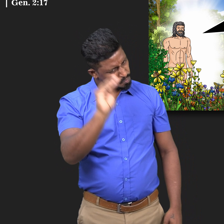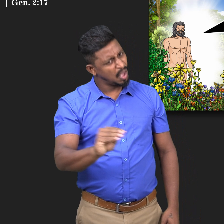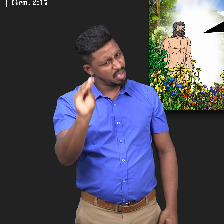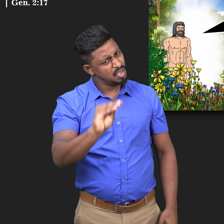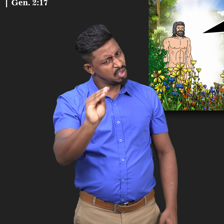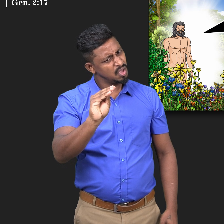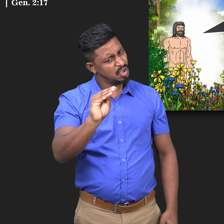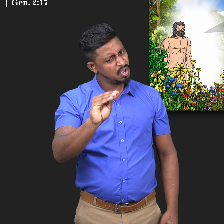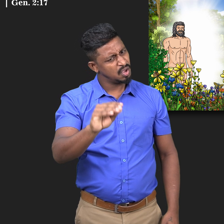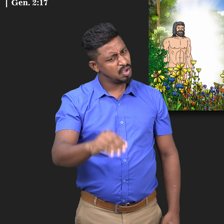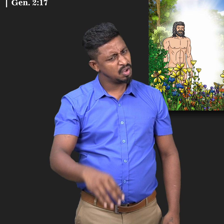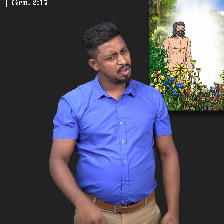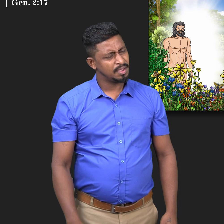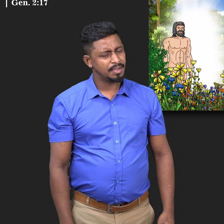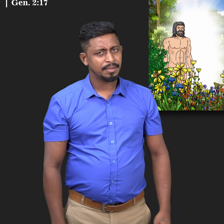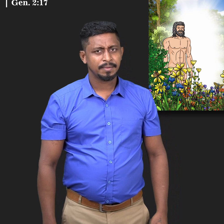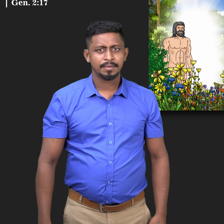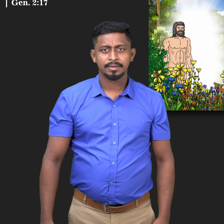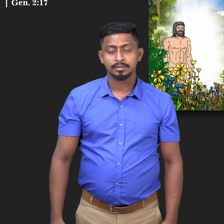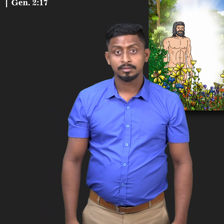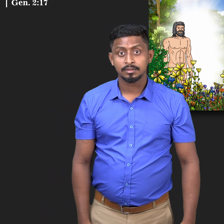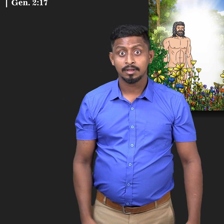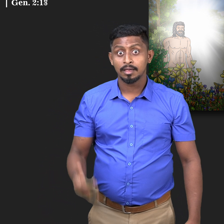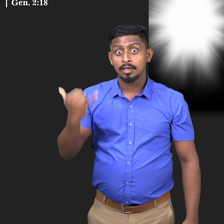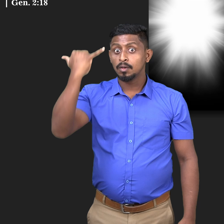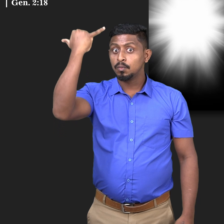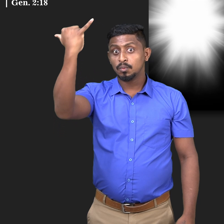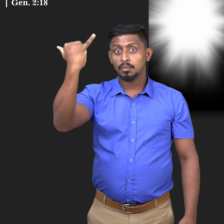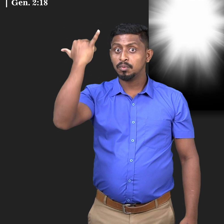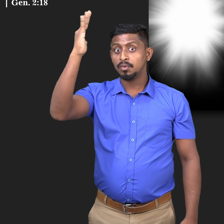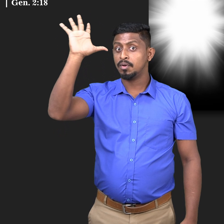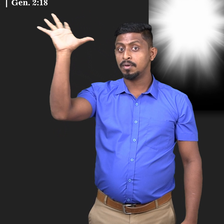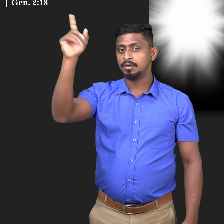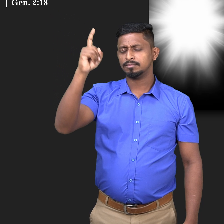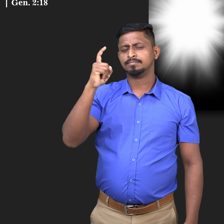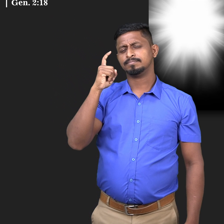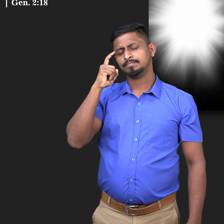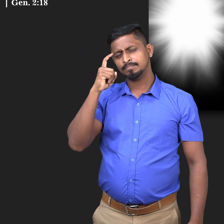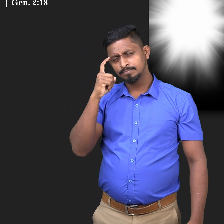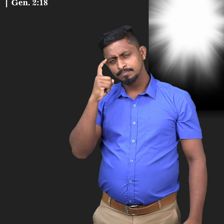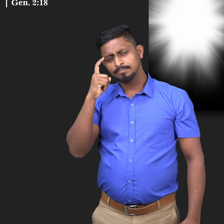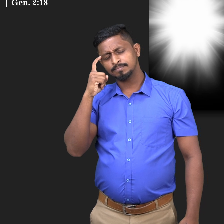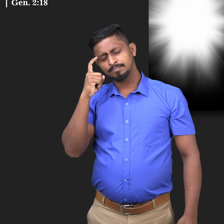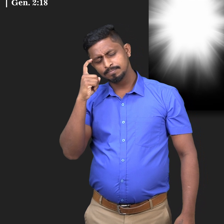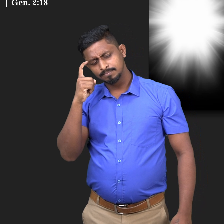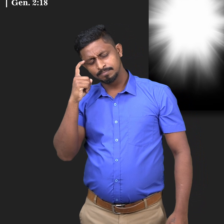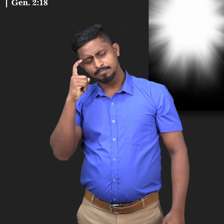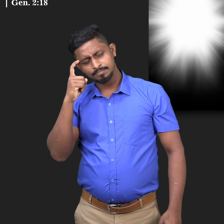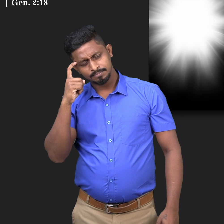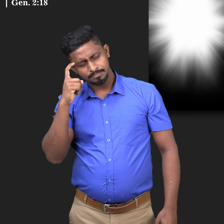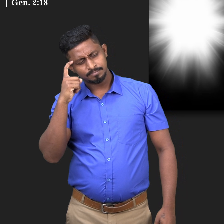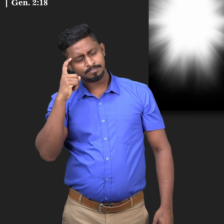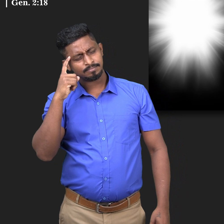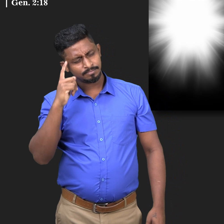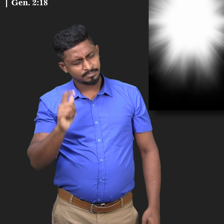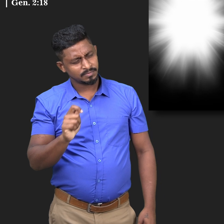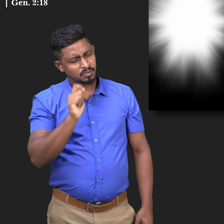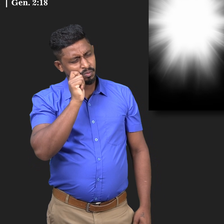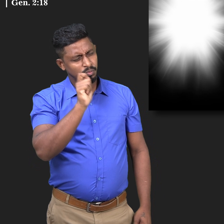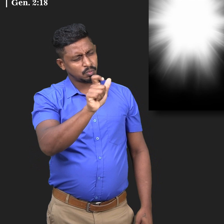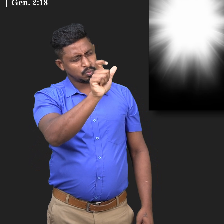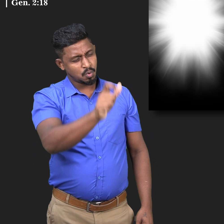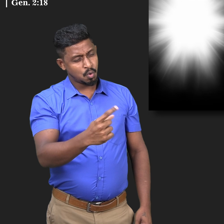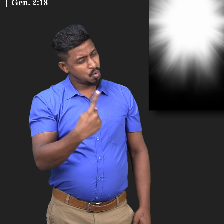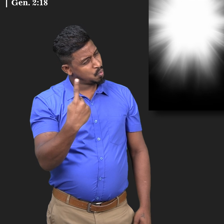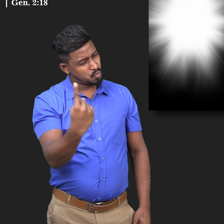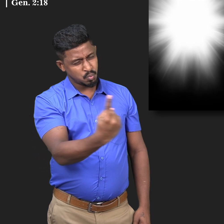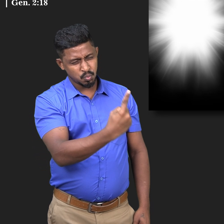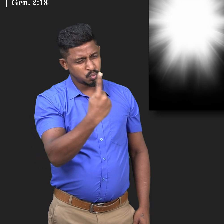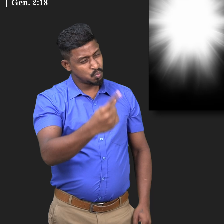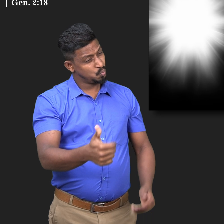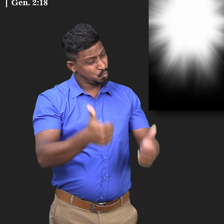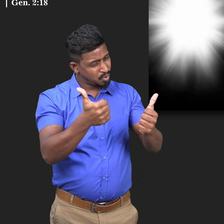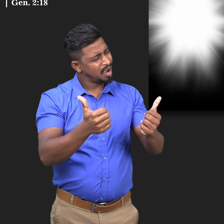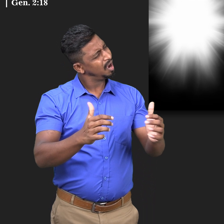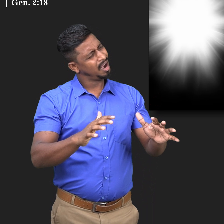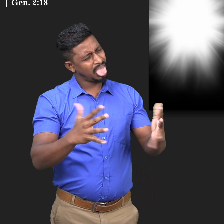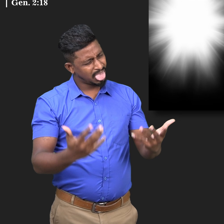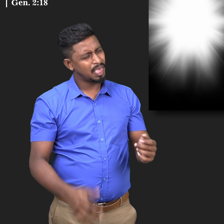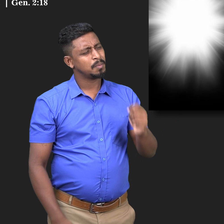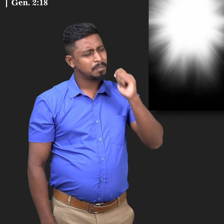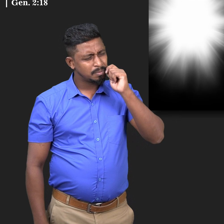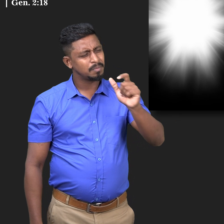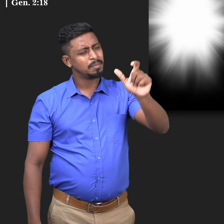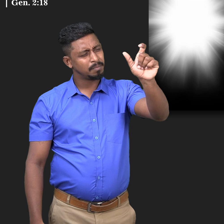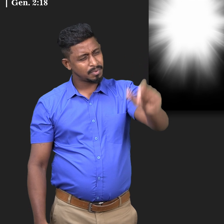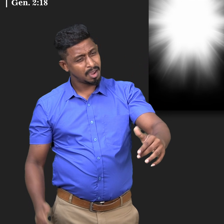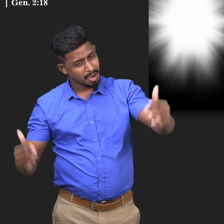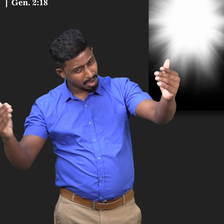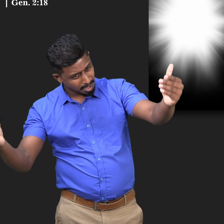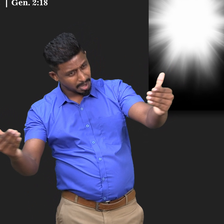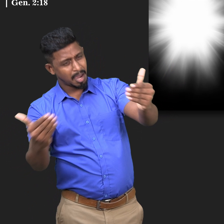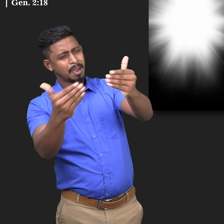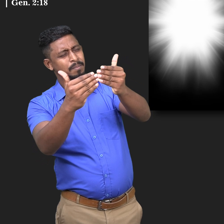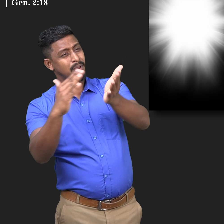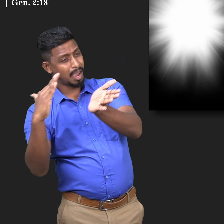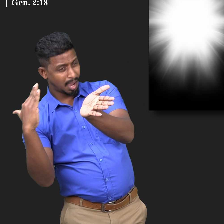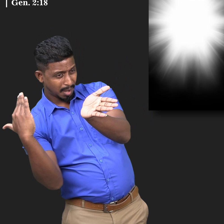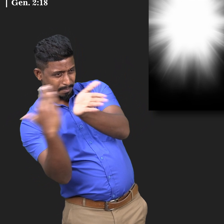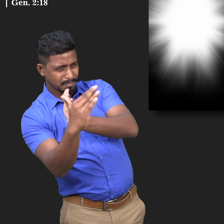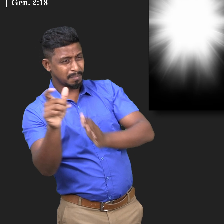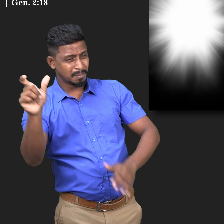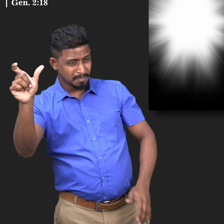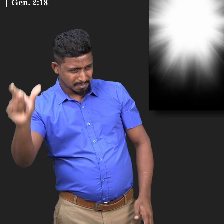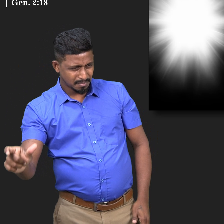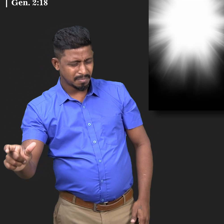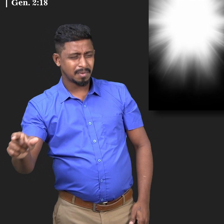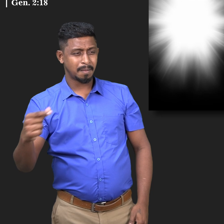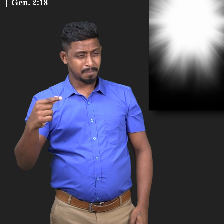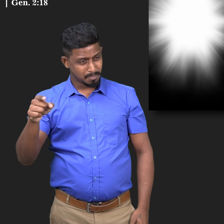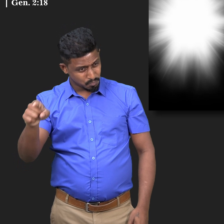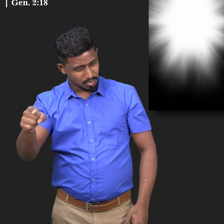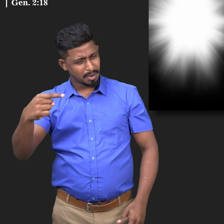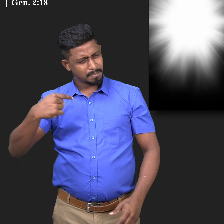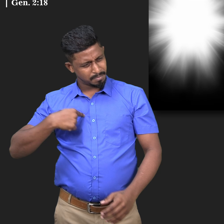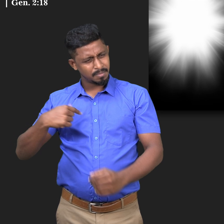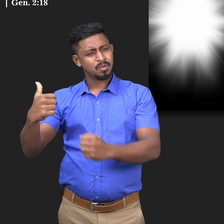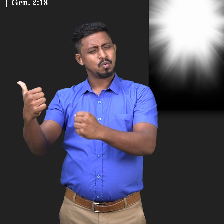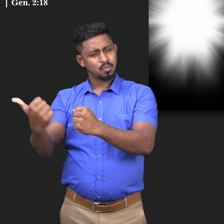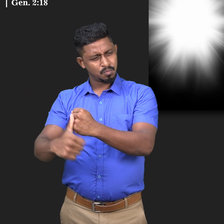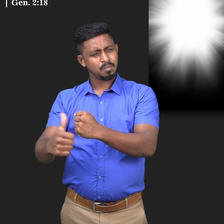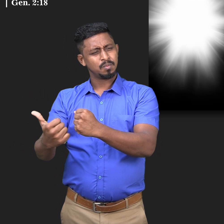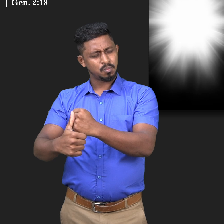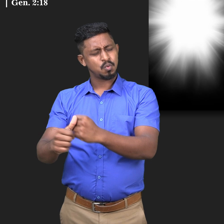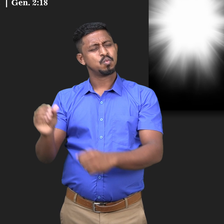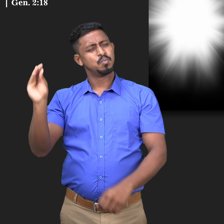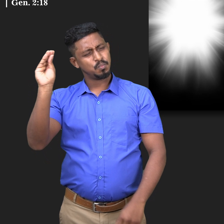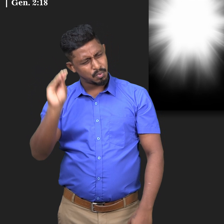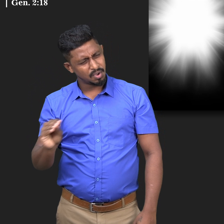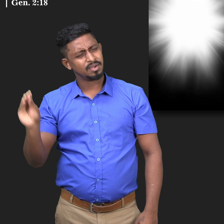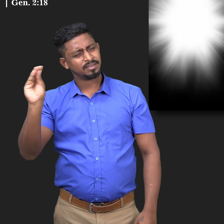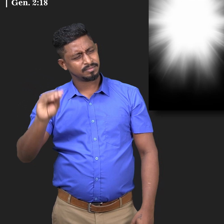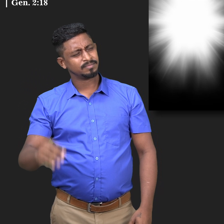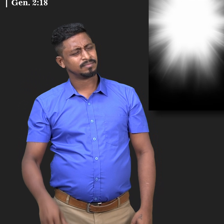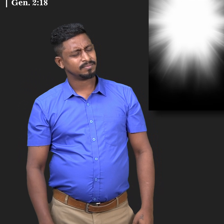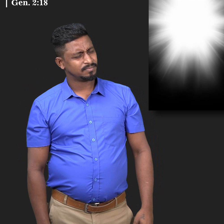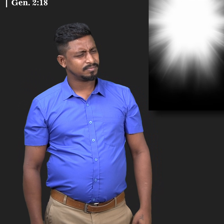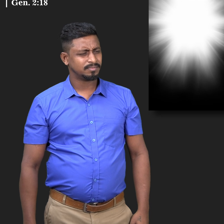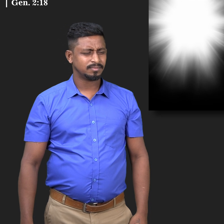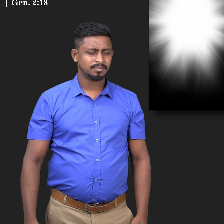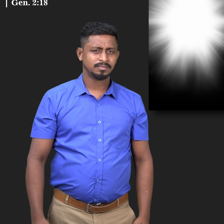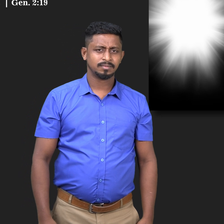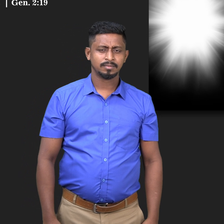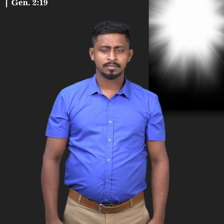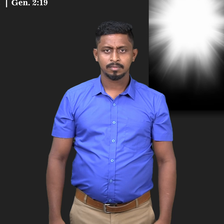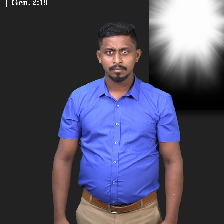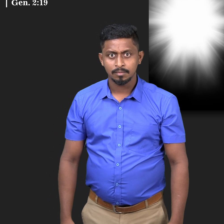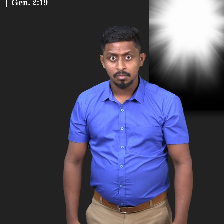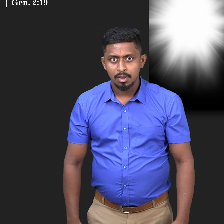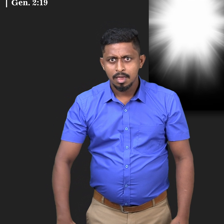The LORD God also said, “It is not good for the man to be alone. I will make for him a suitable helper.”